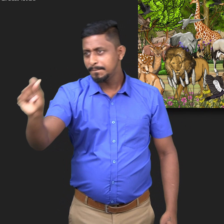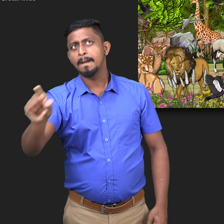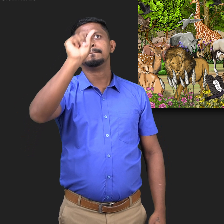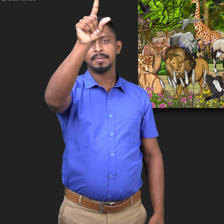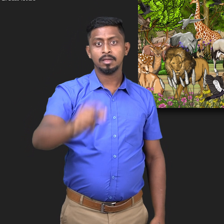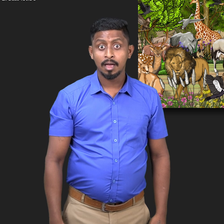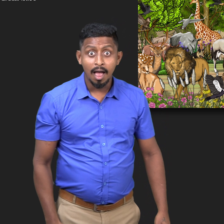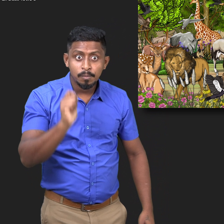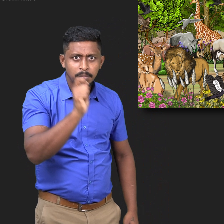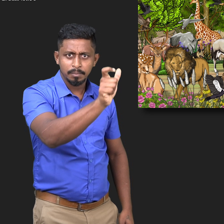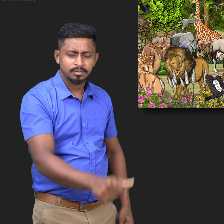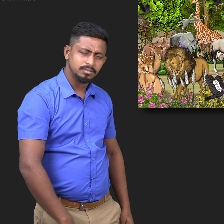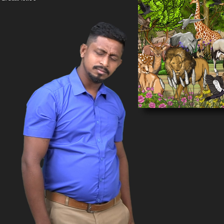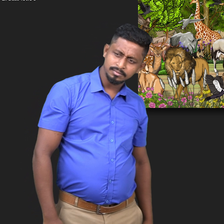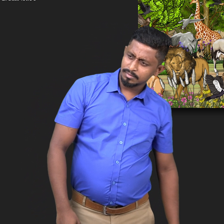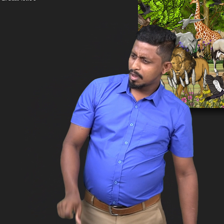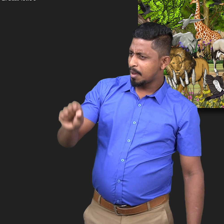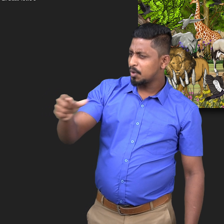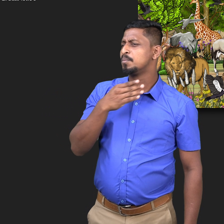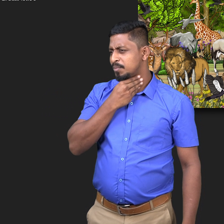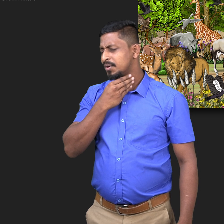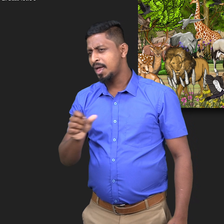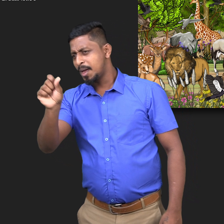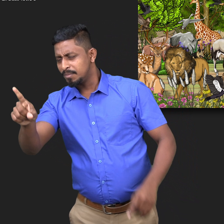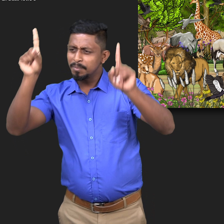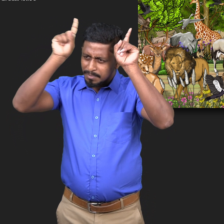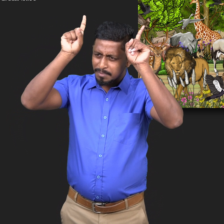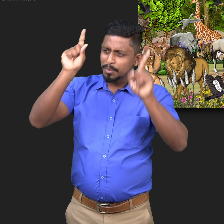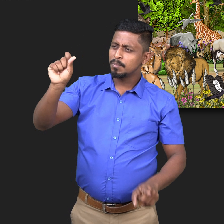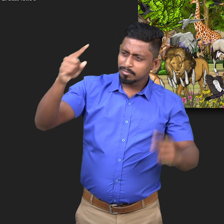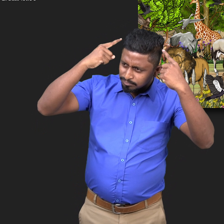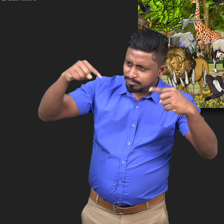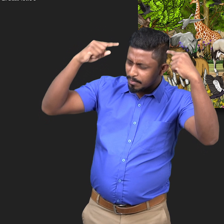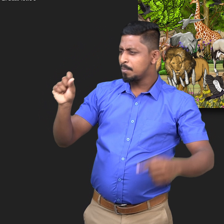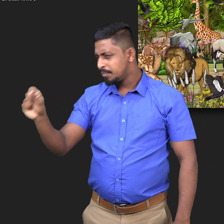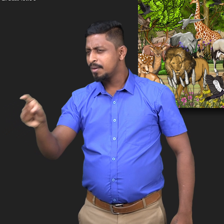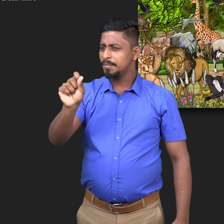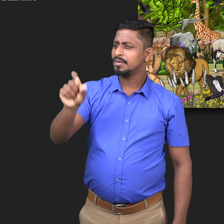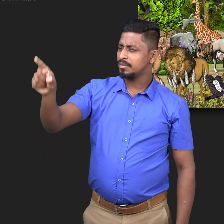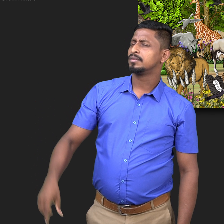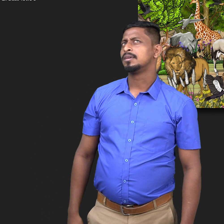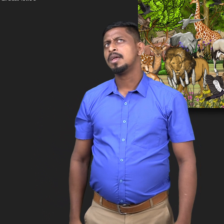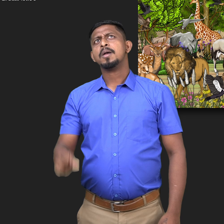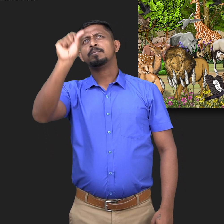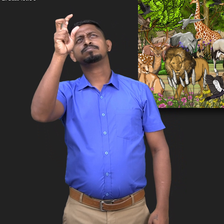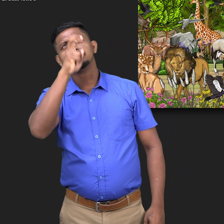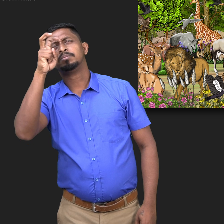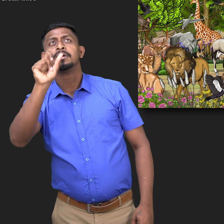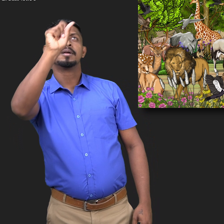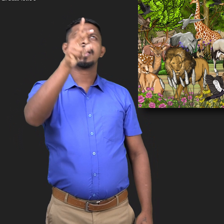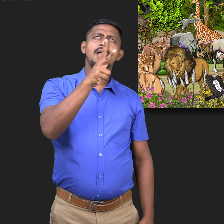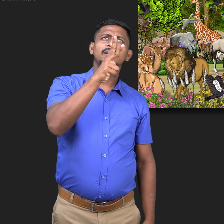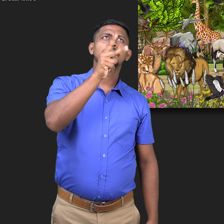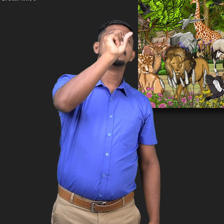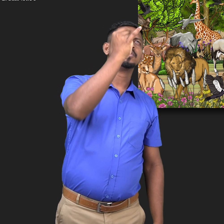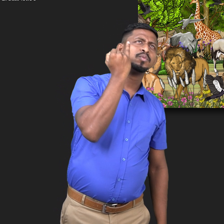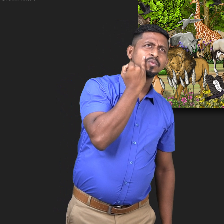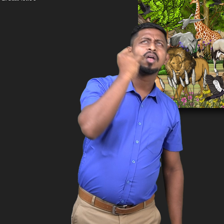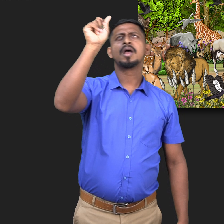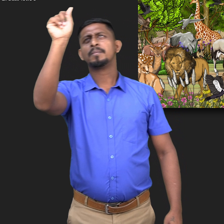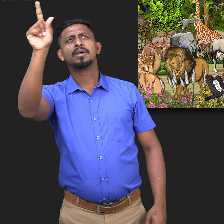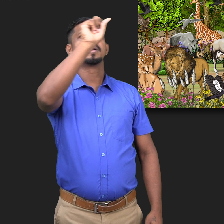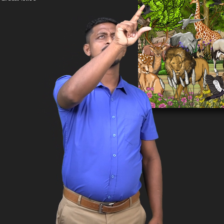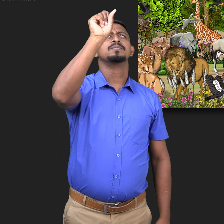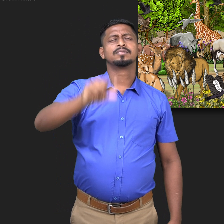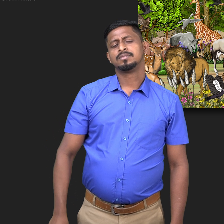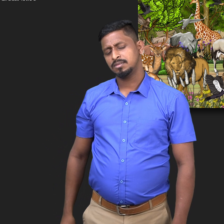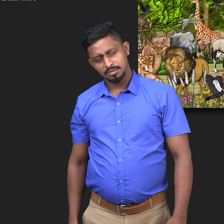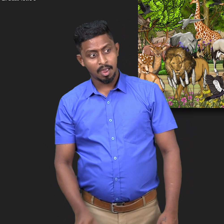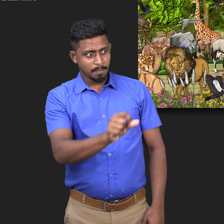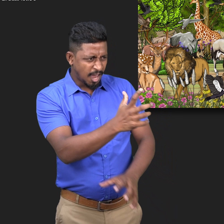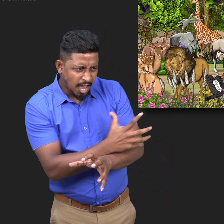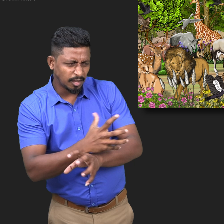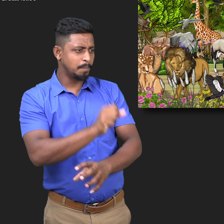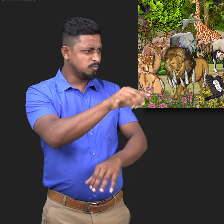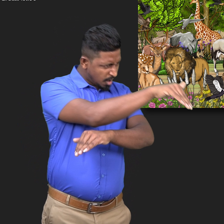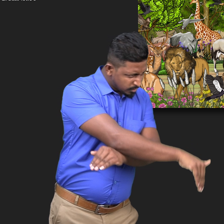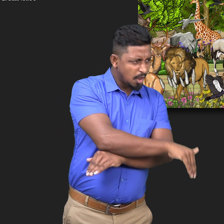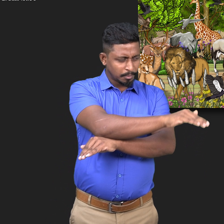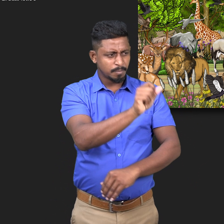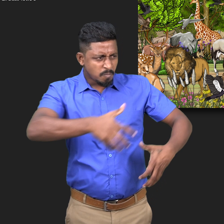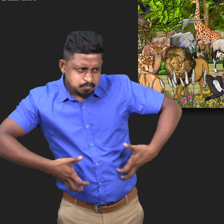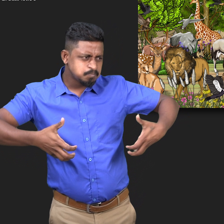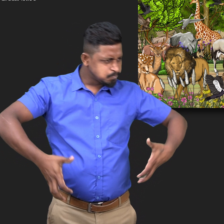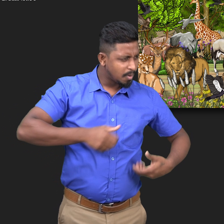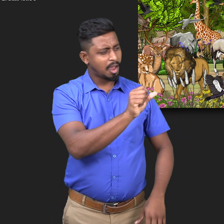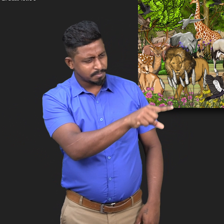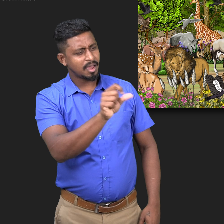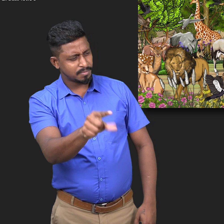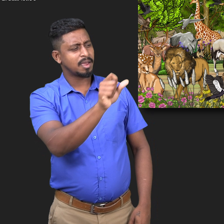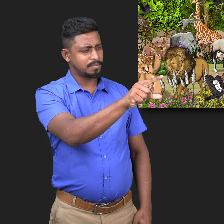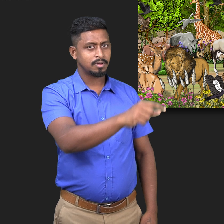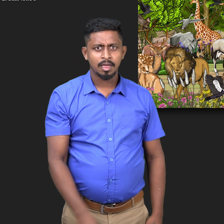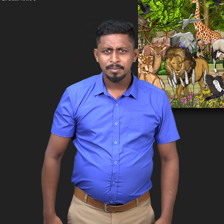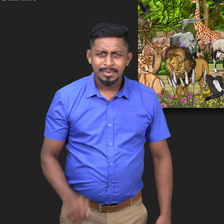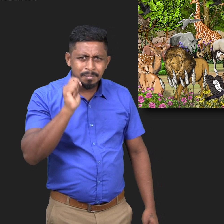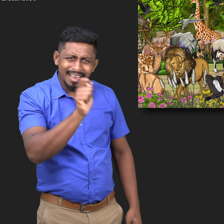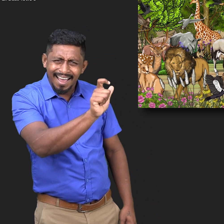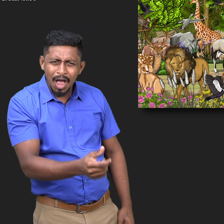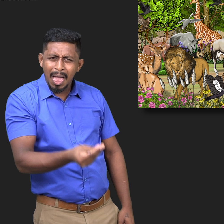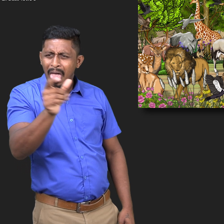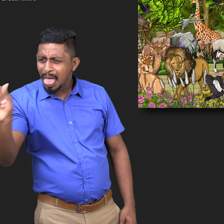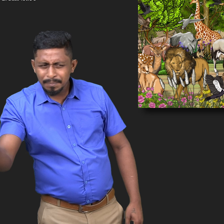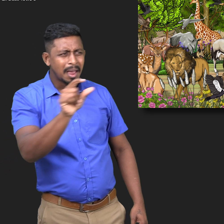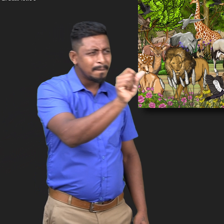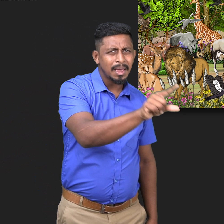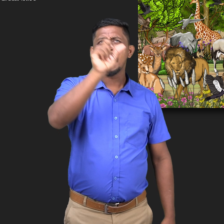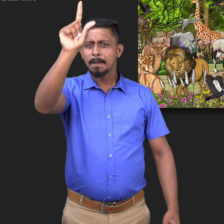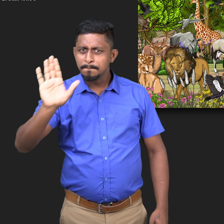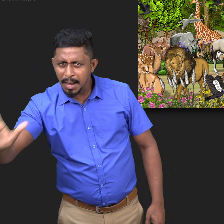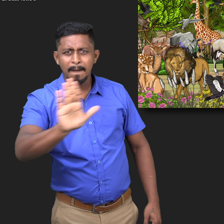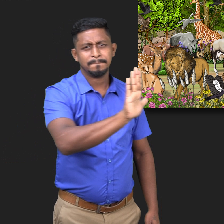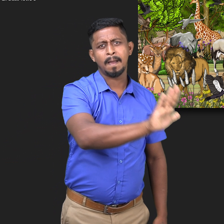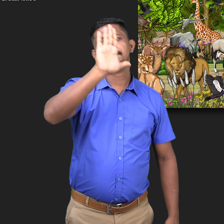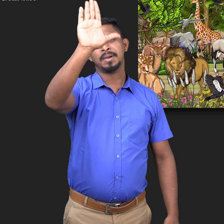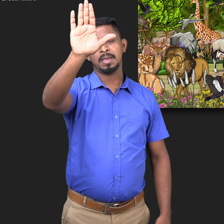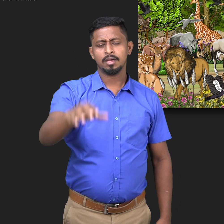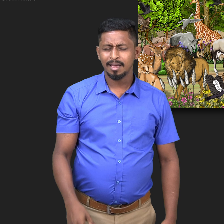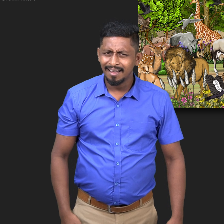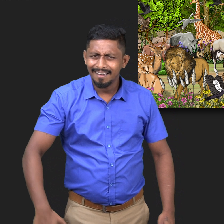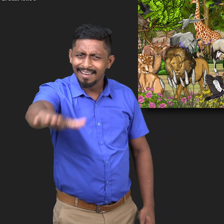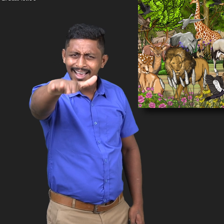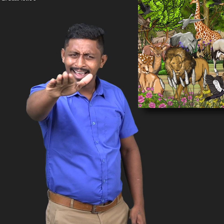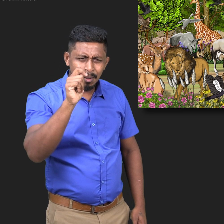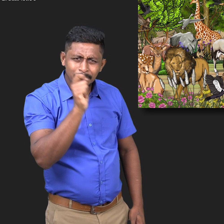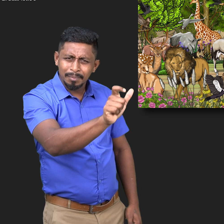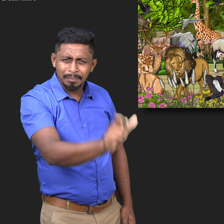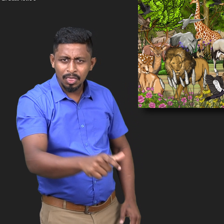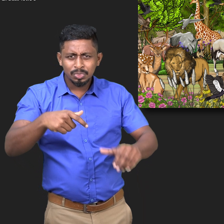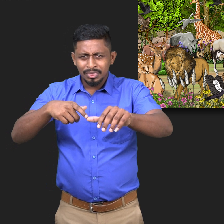The man gave names to all the livestock, to the birds of the air, and to every beast of the field.